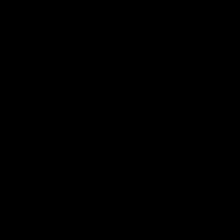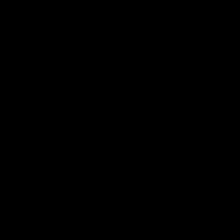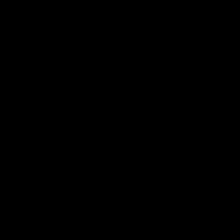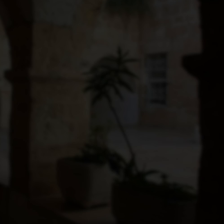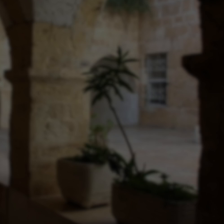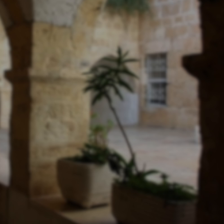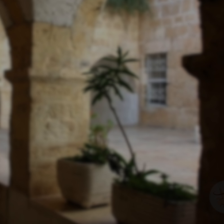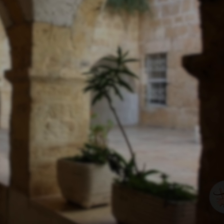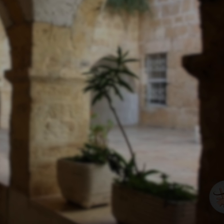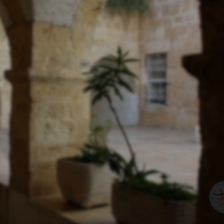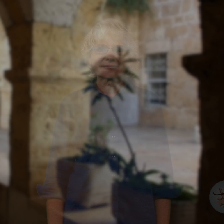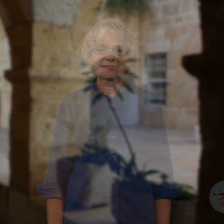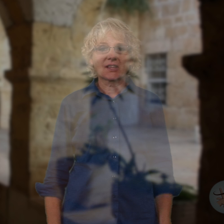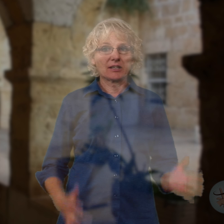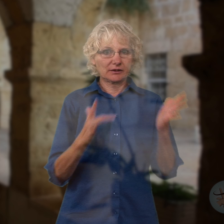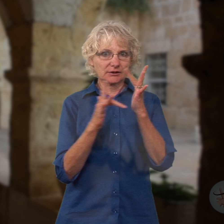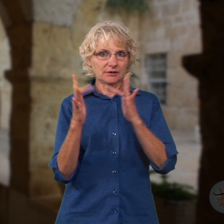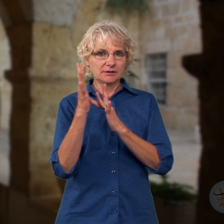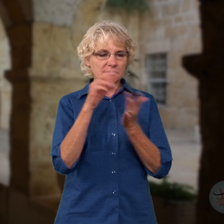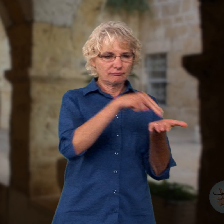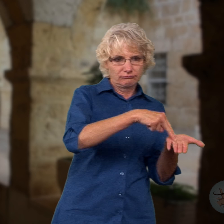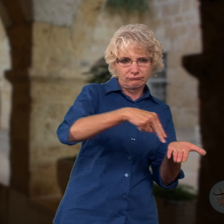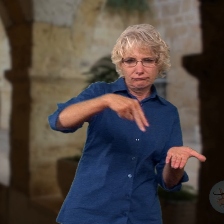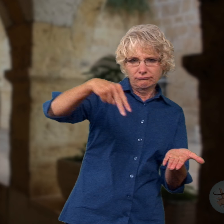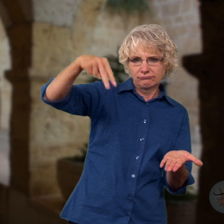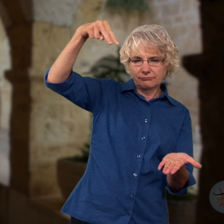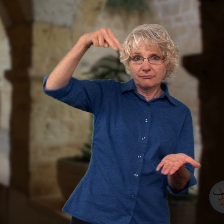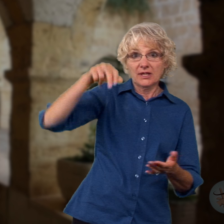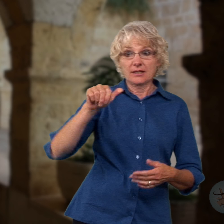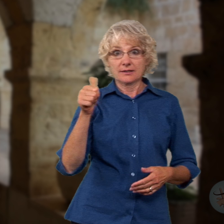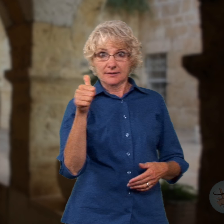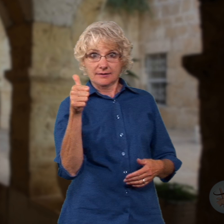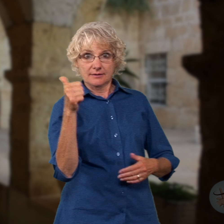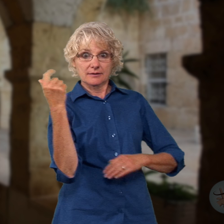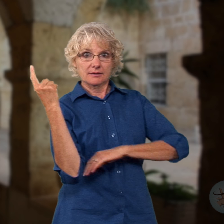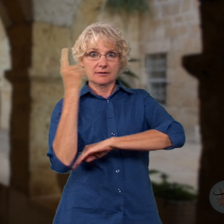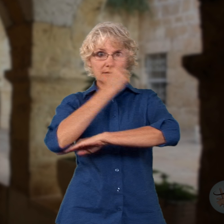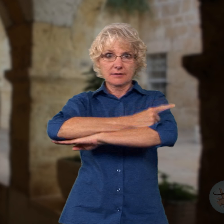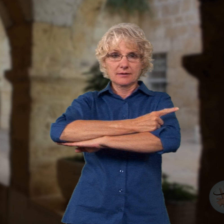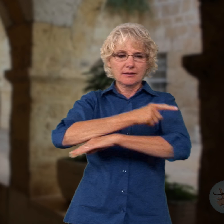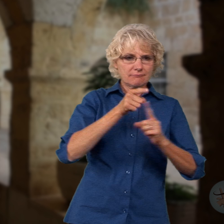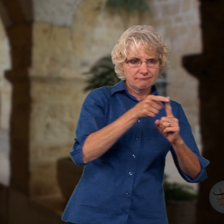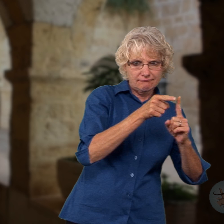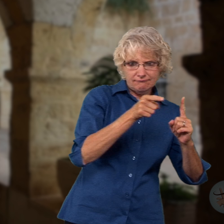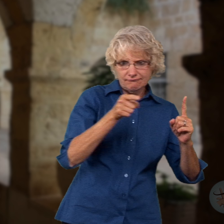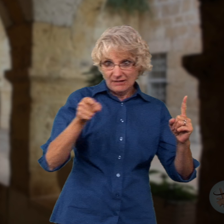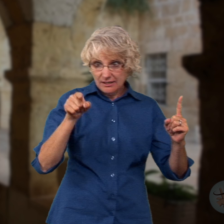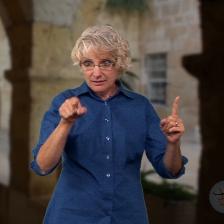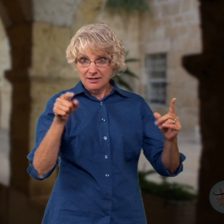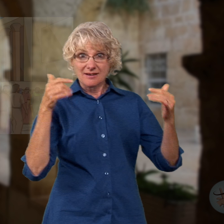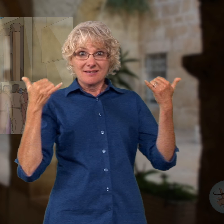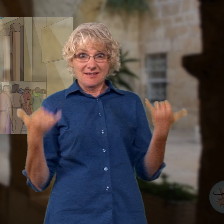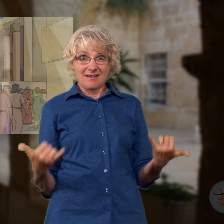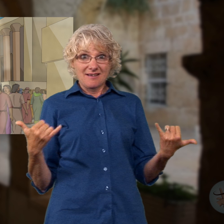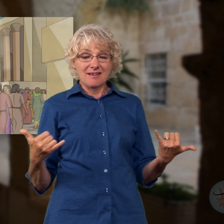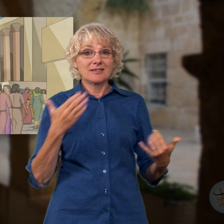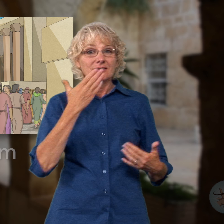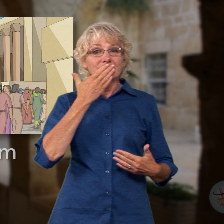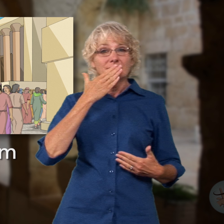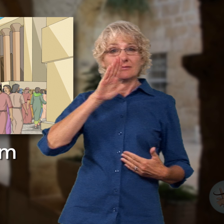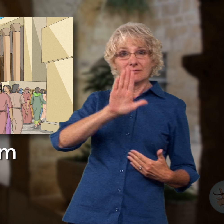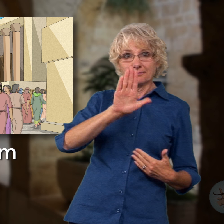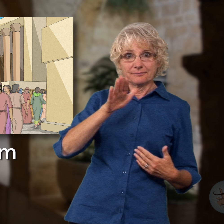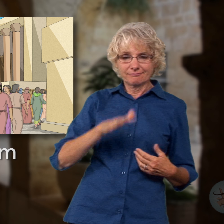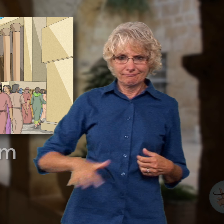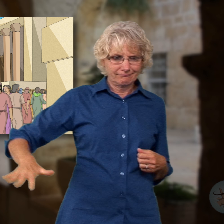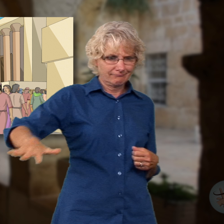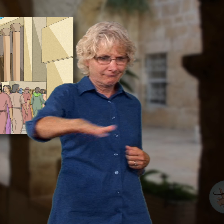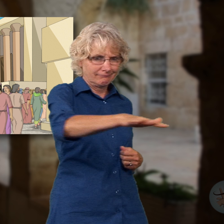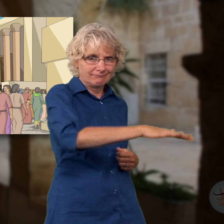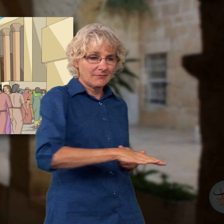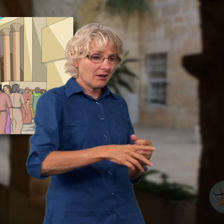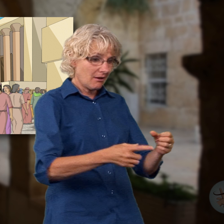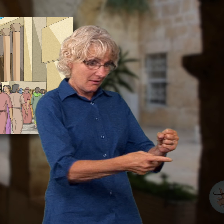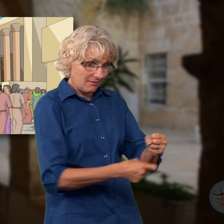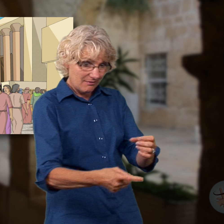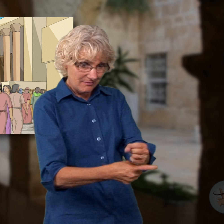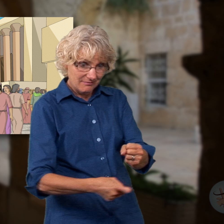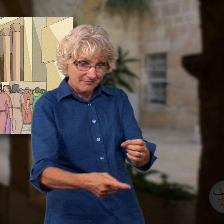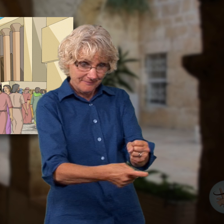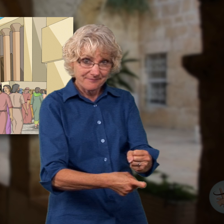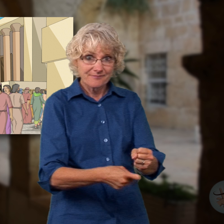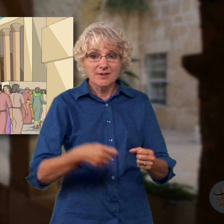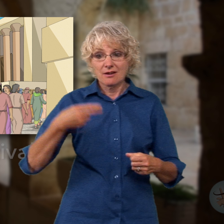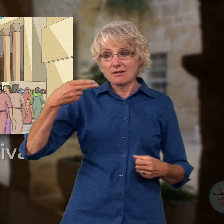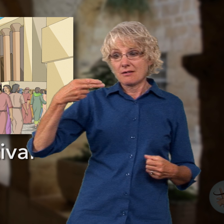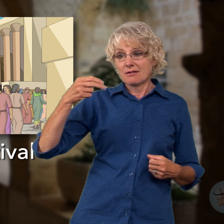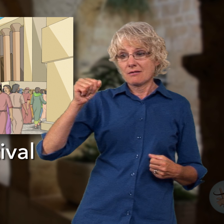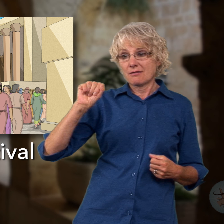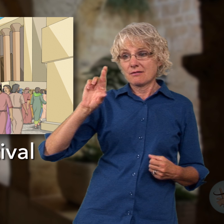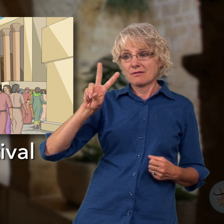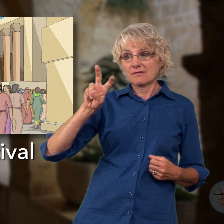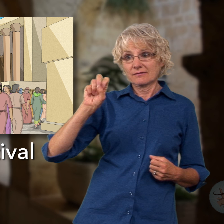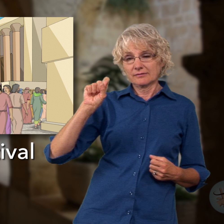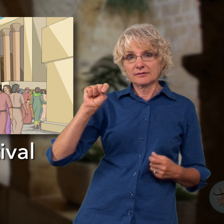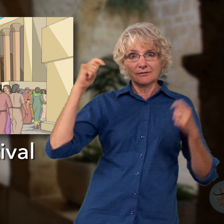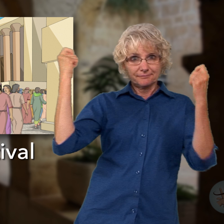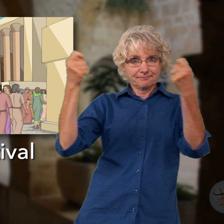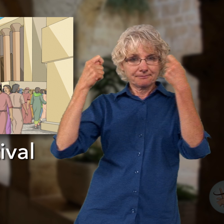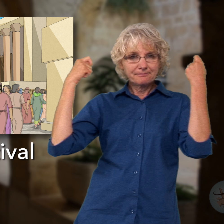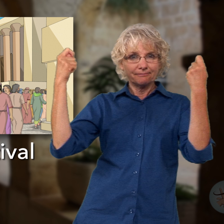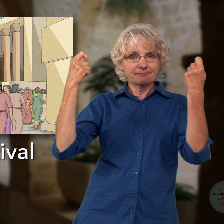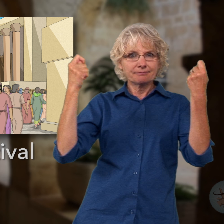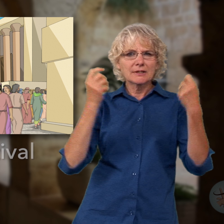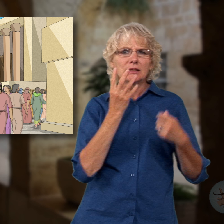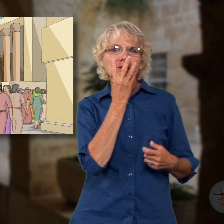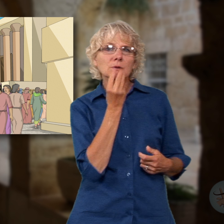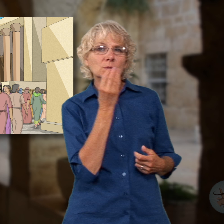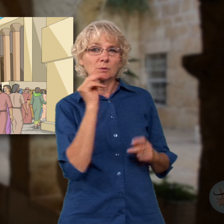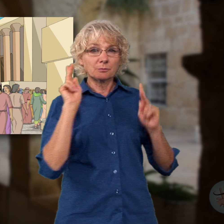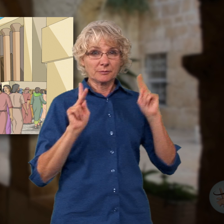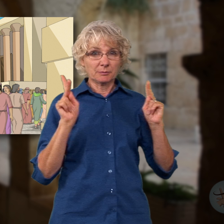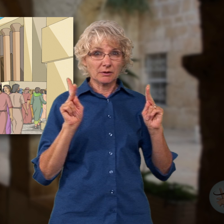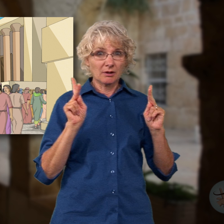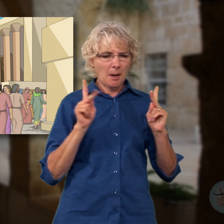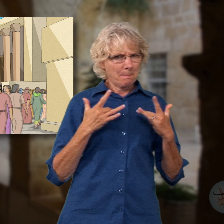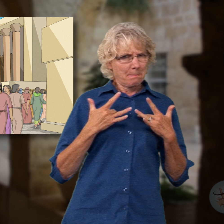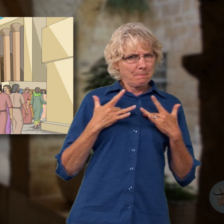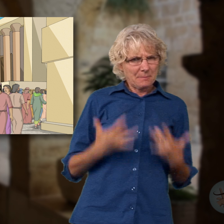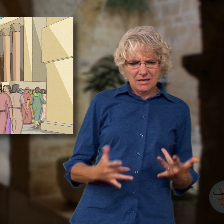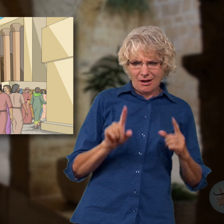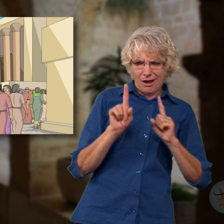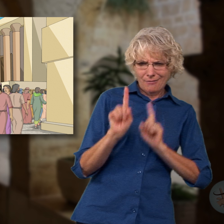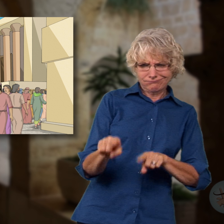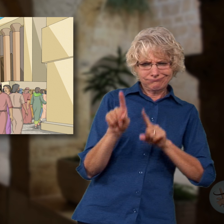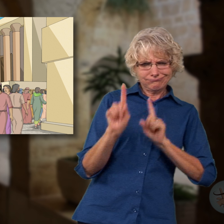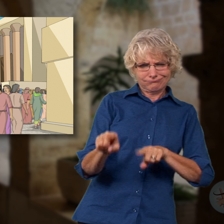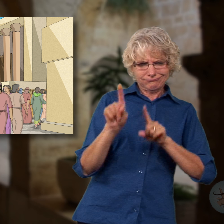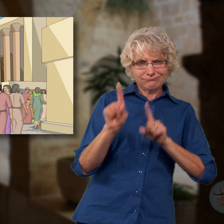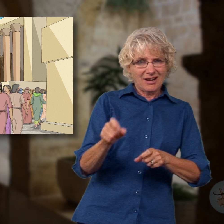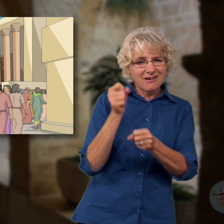Now there were dwelling in Jerusalem God-fearing Jews from every nation under heaven. Parthians, Medes, and Elamites;